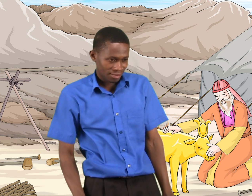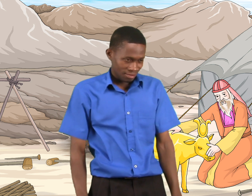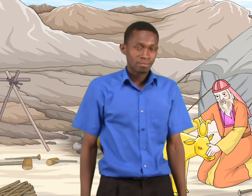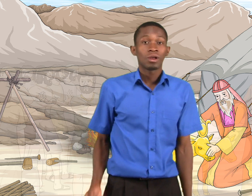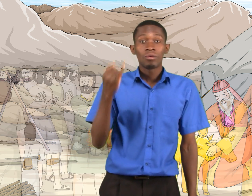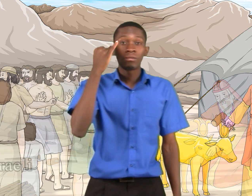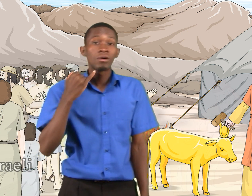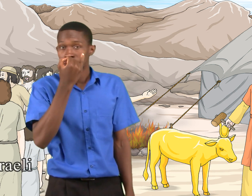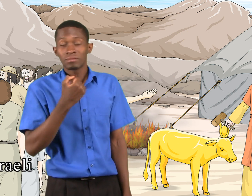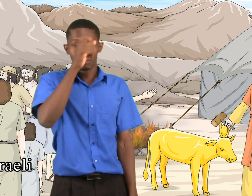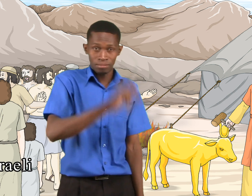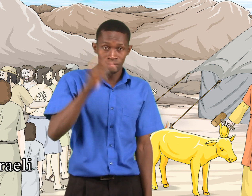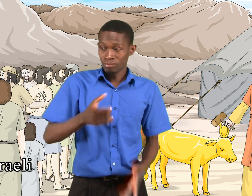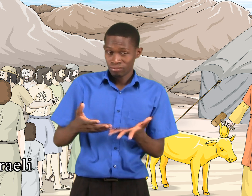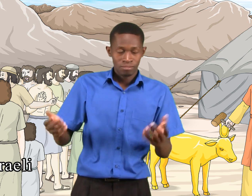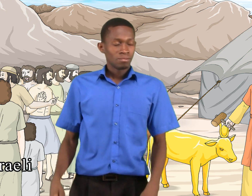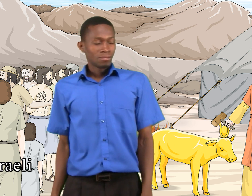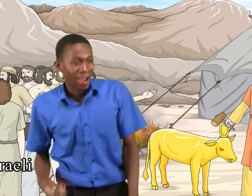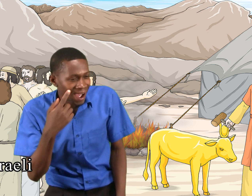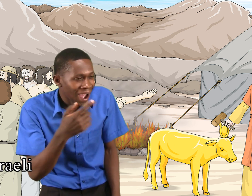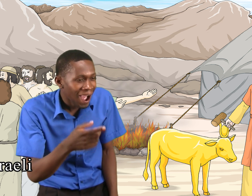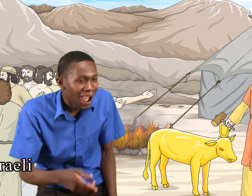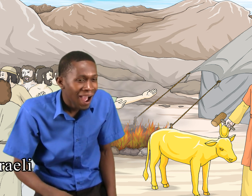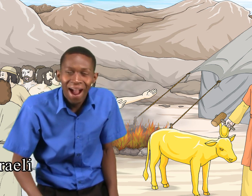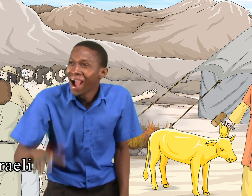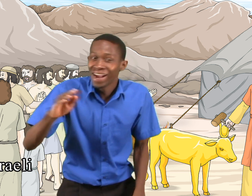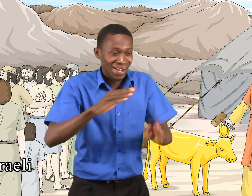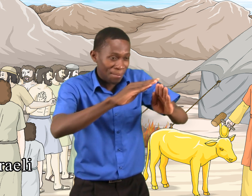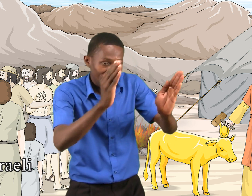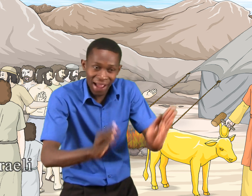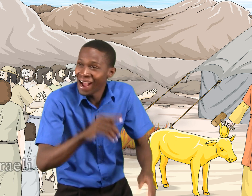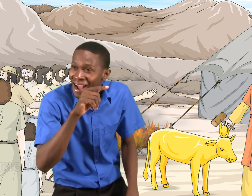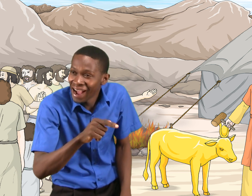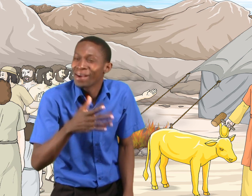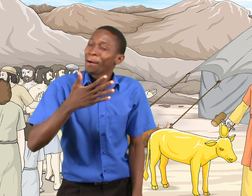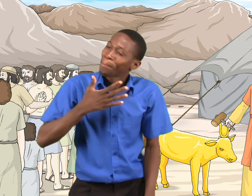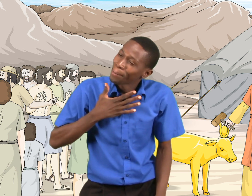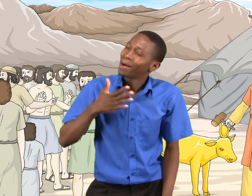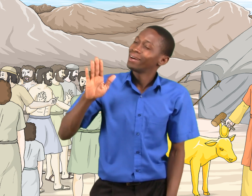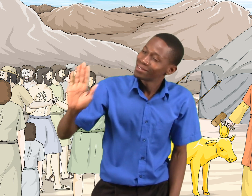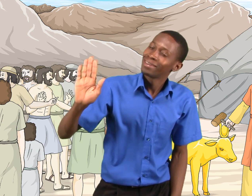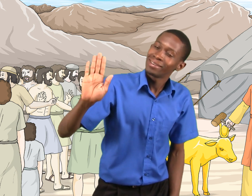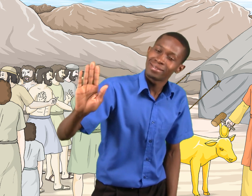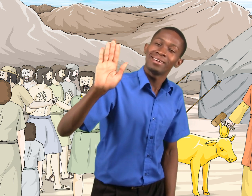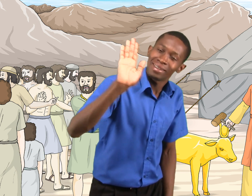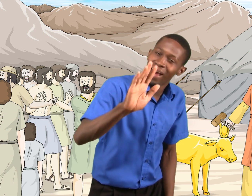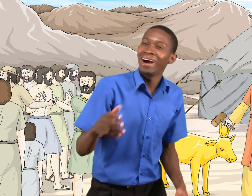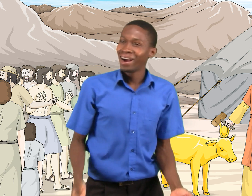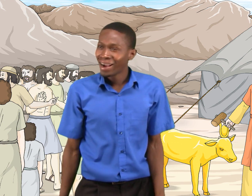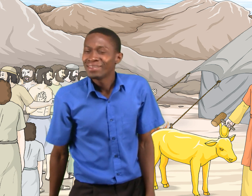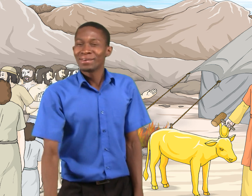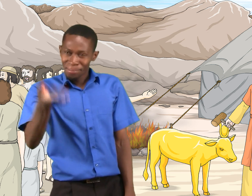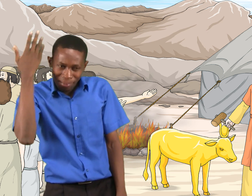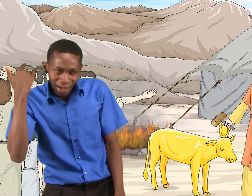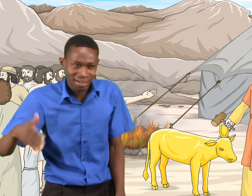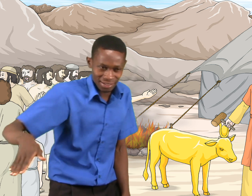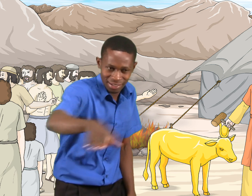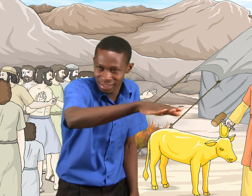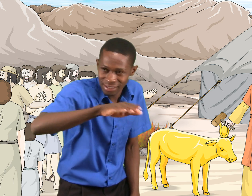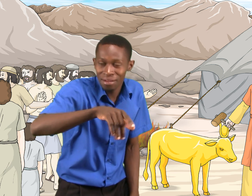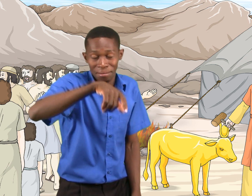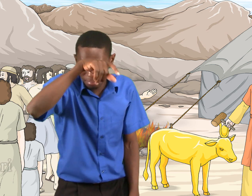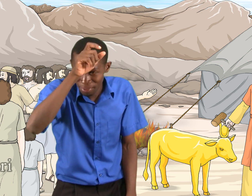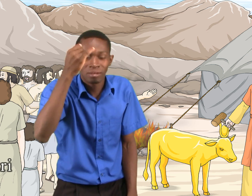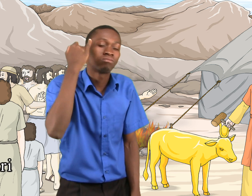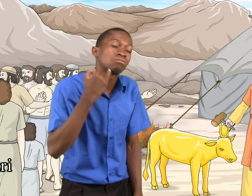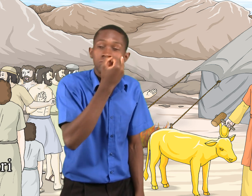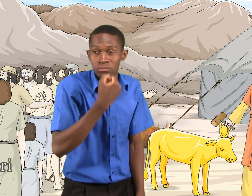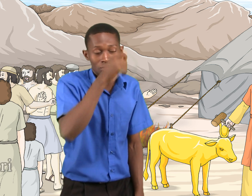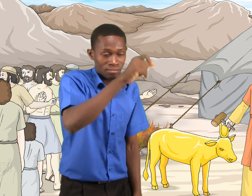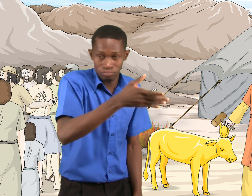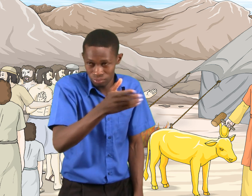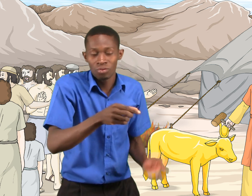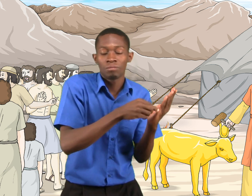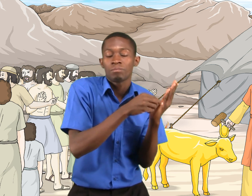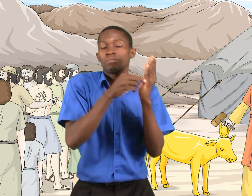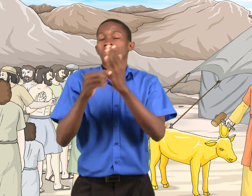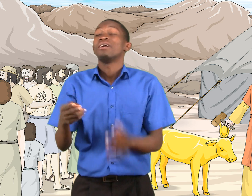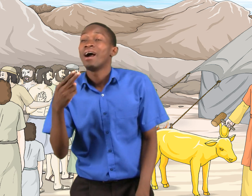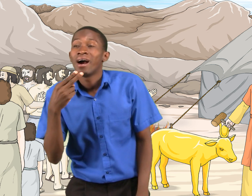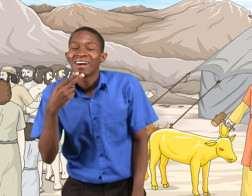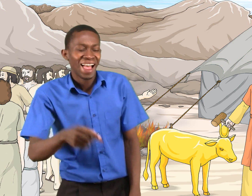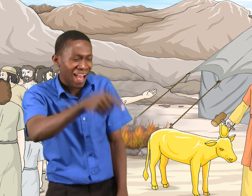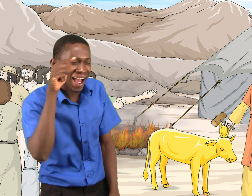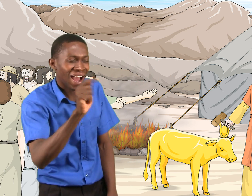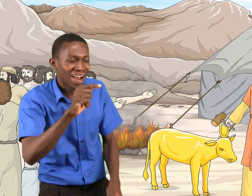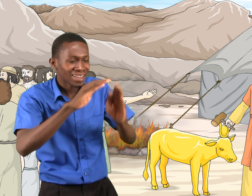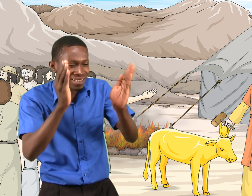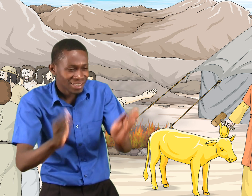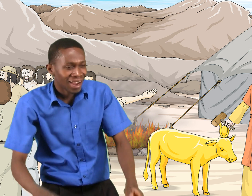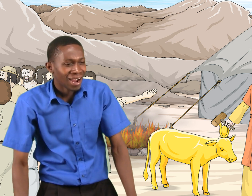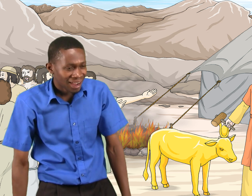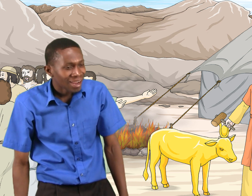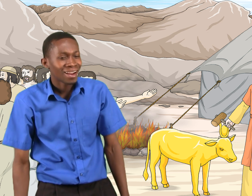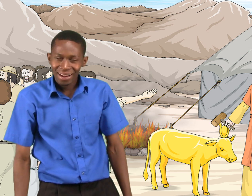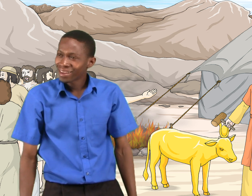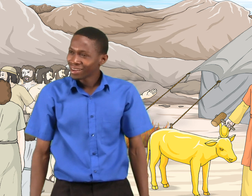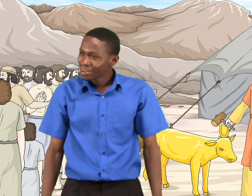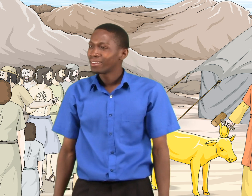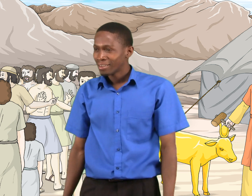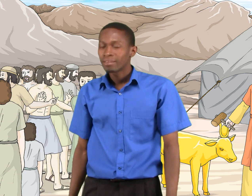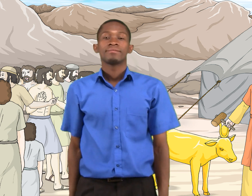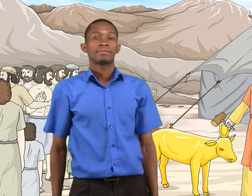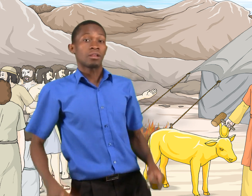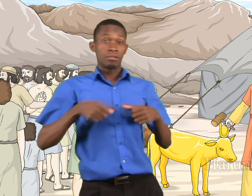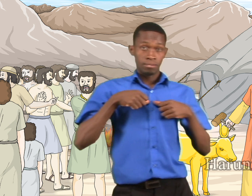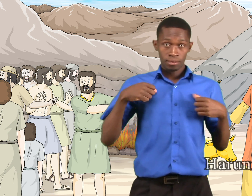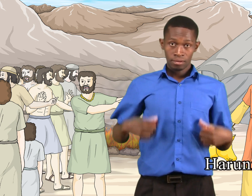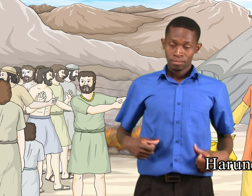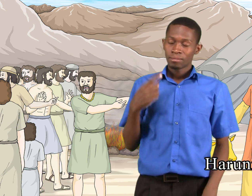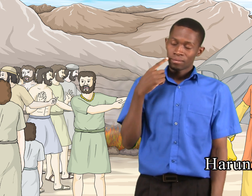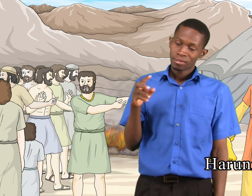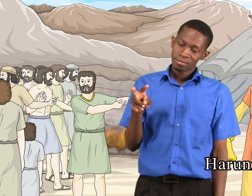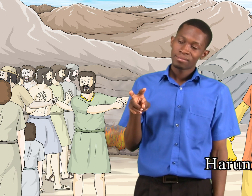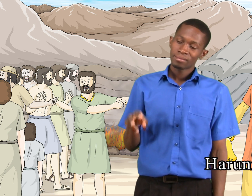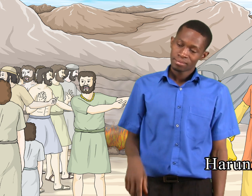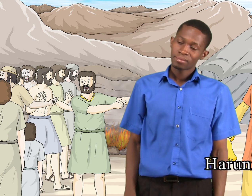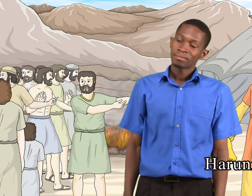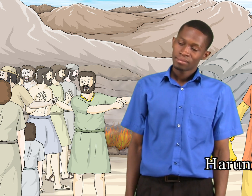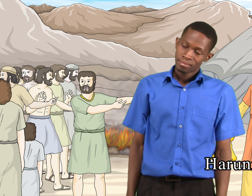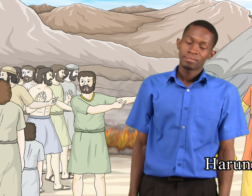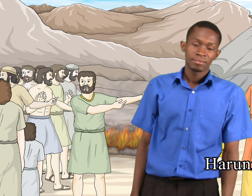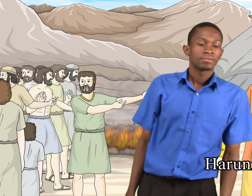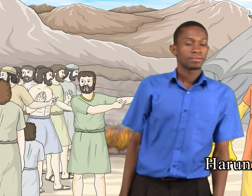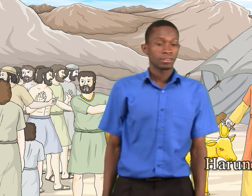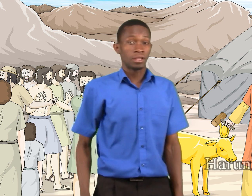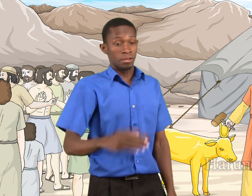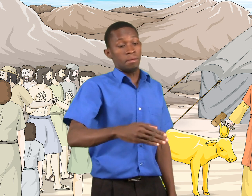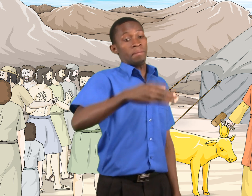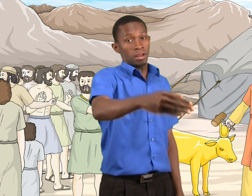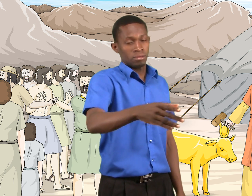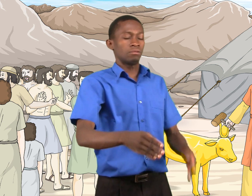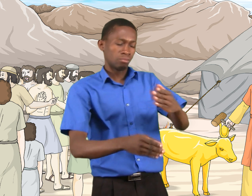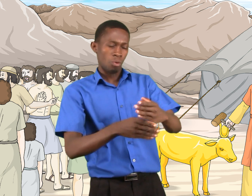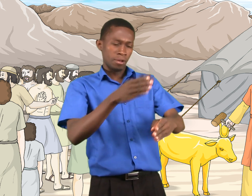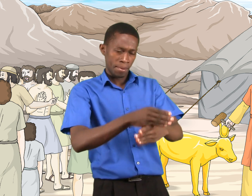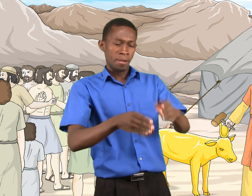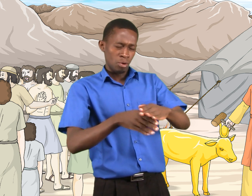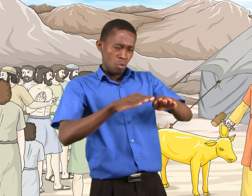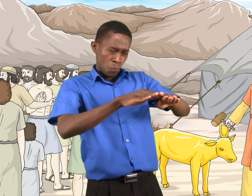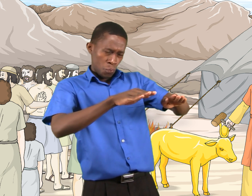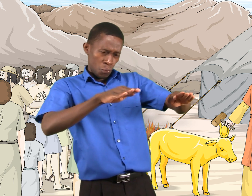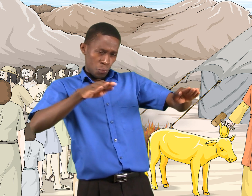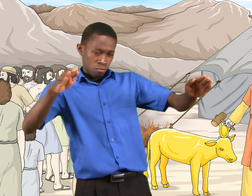And they said, “These, O Israel, are your gods, who brought you up out of the land of Egypt!”